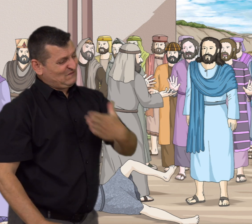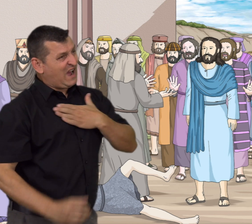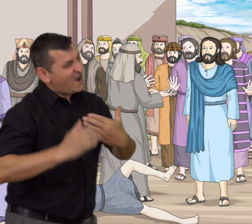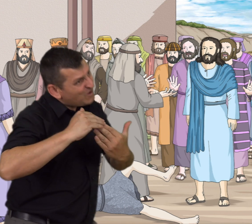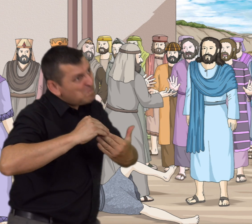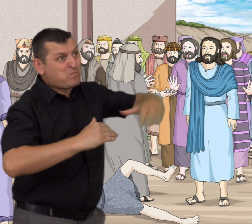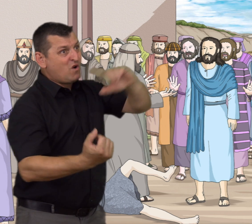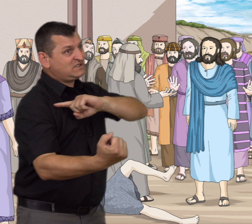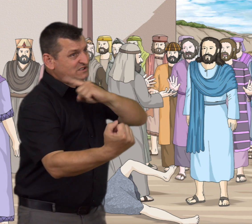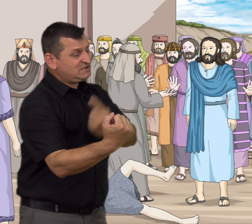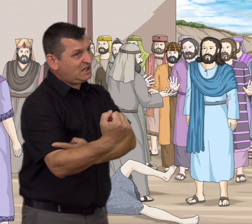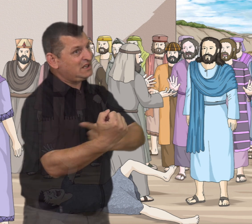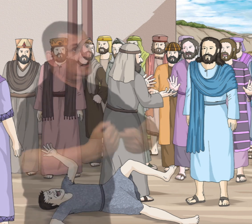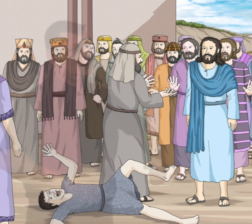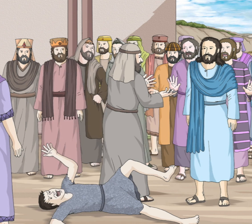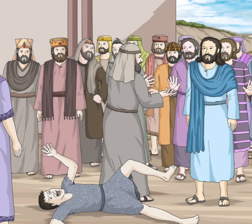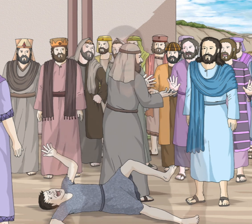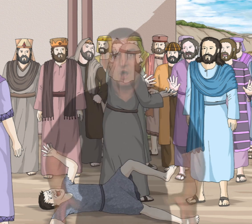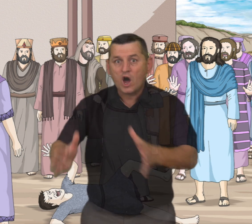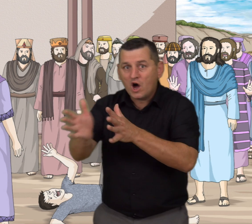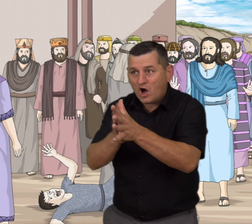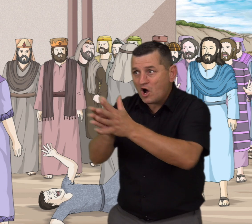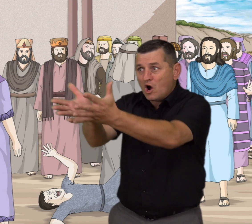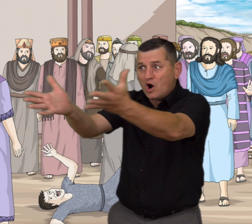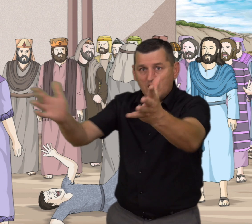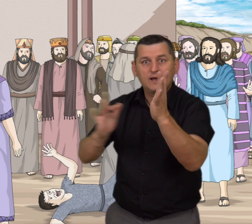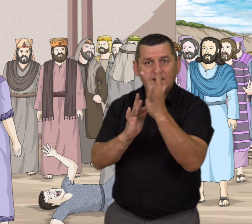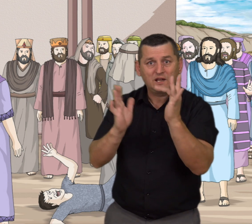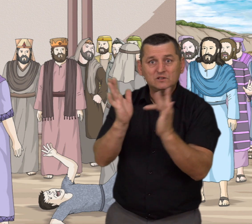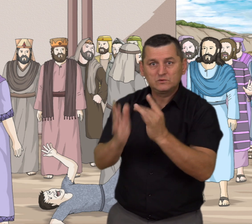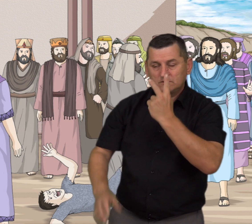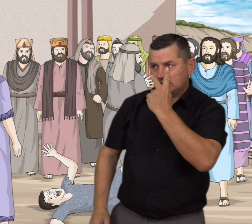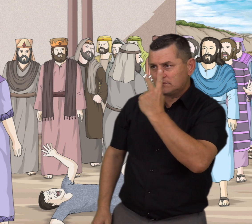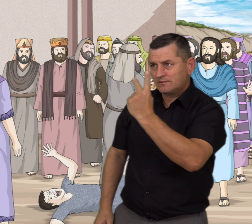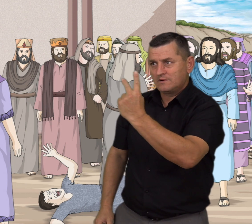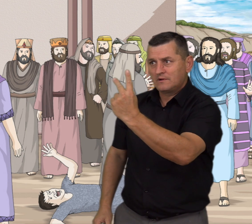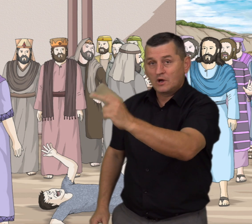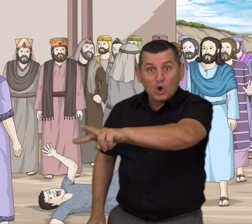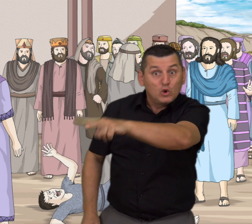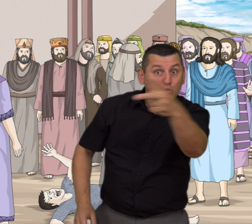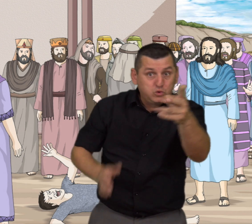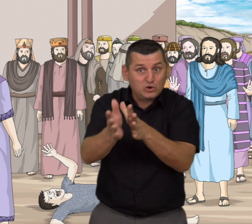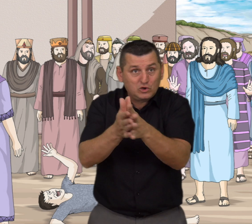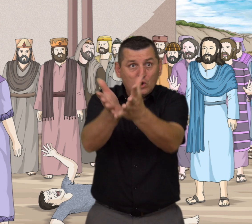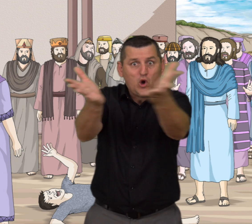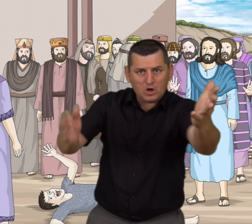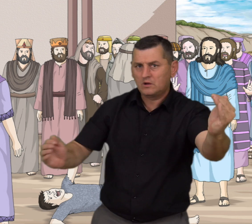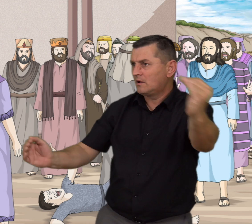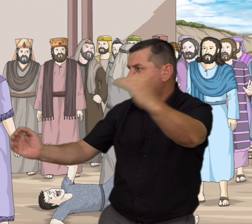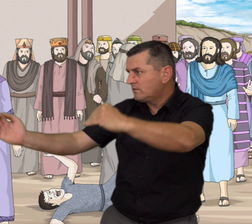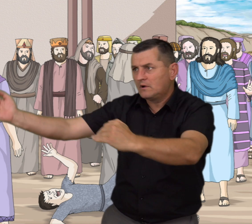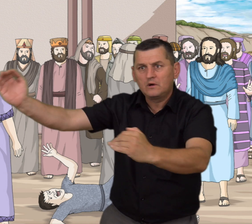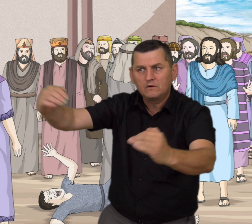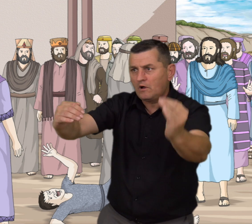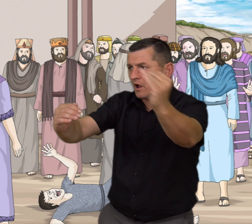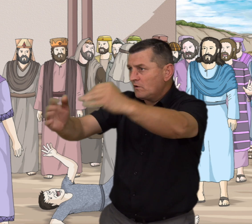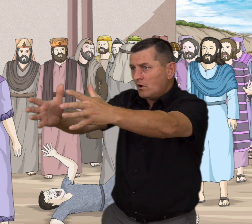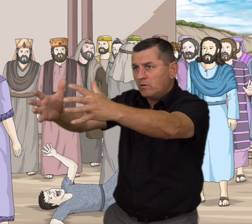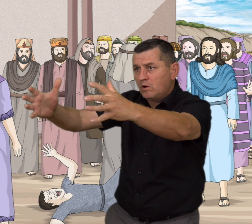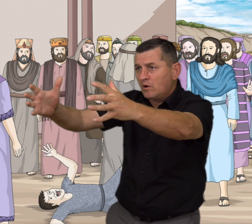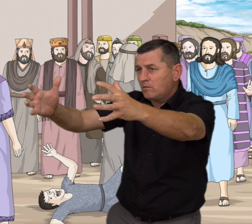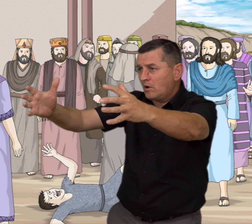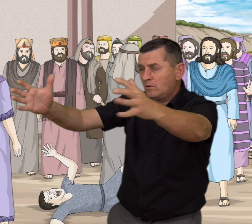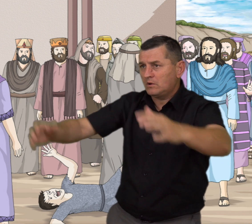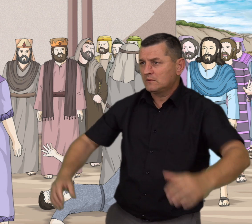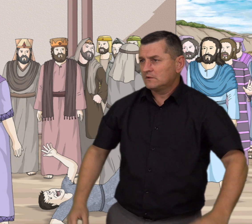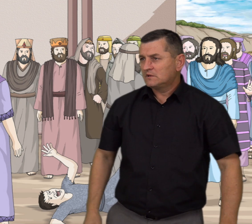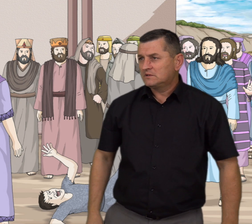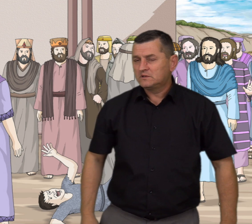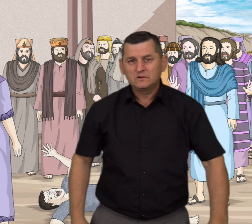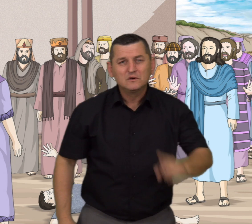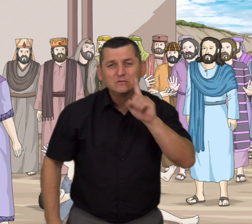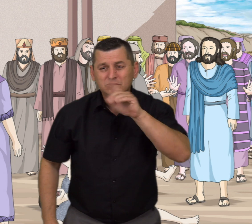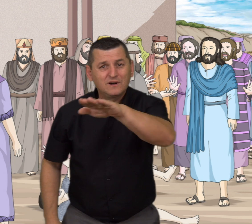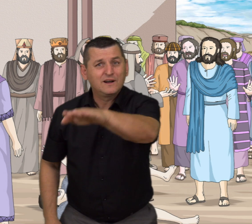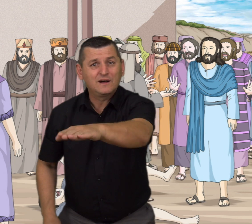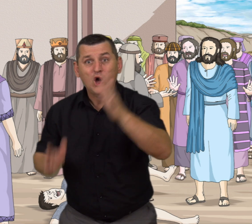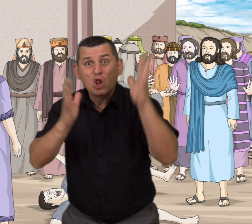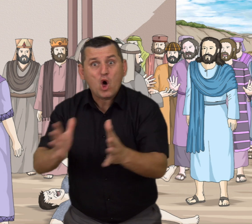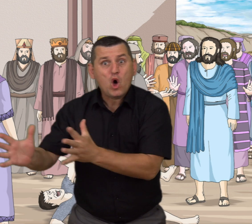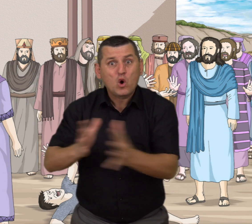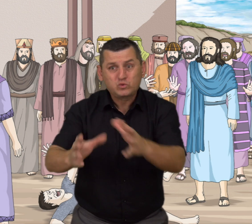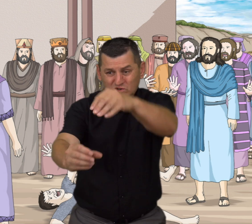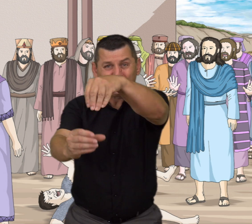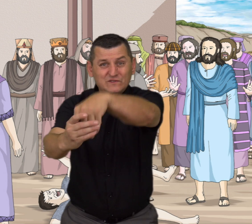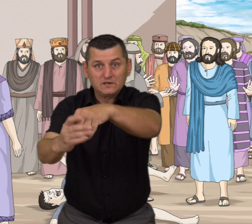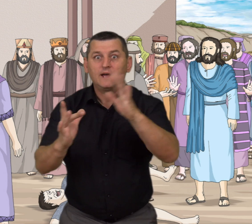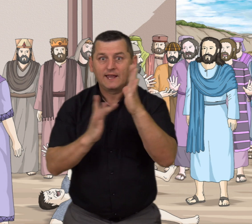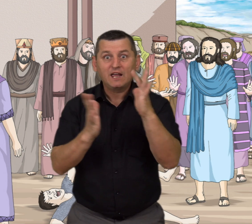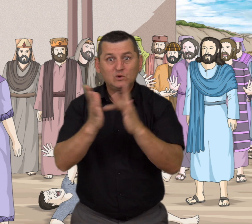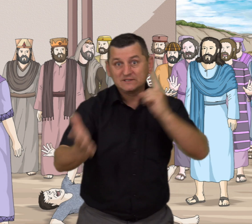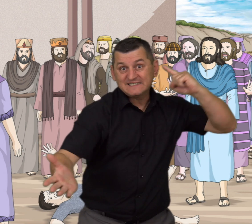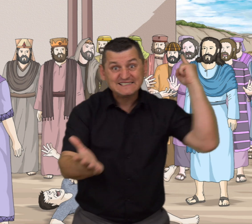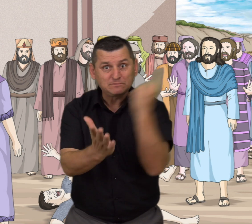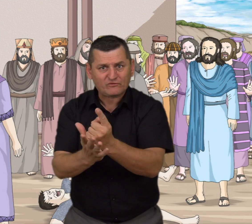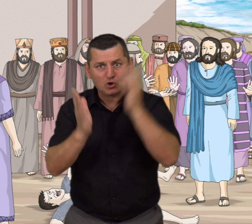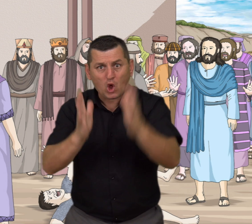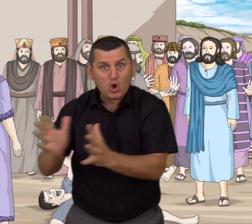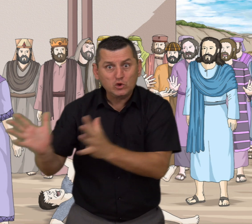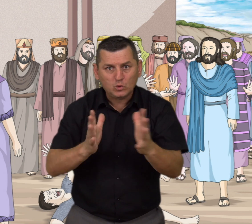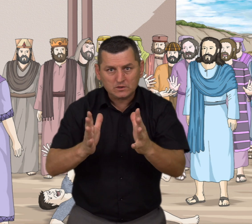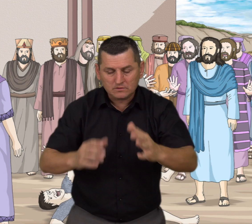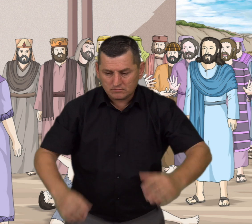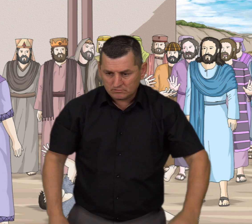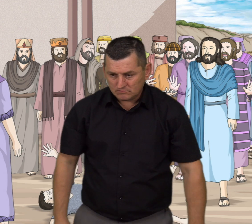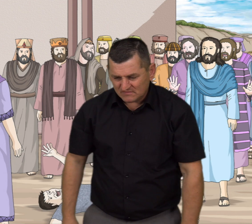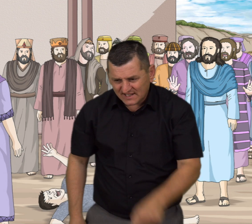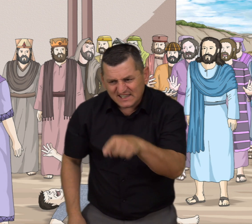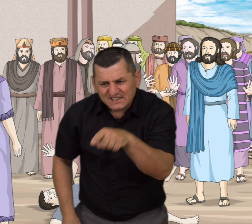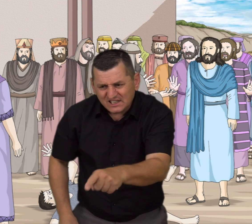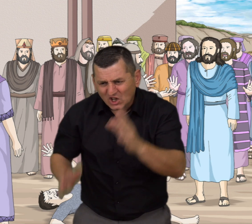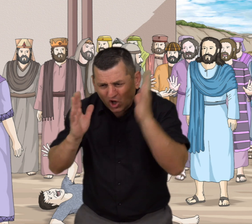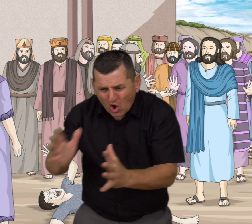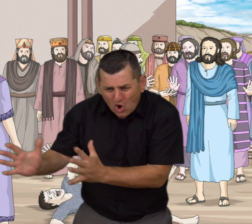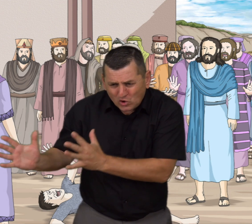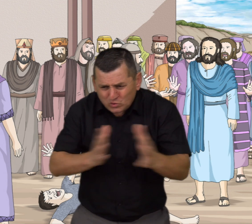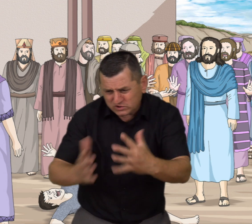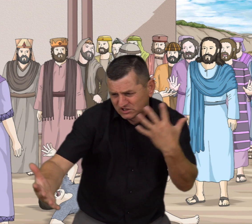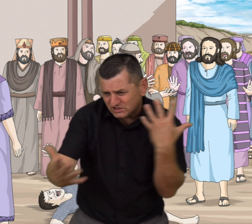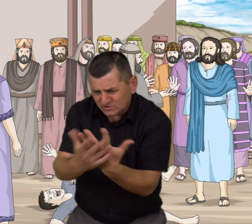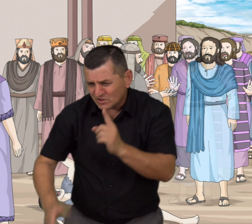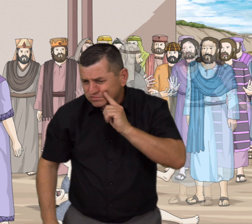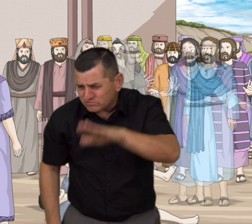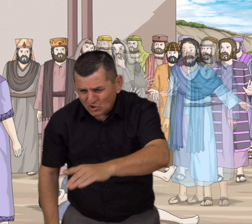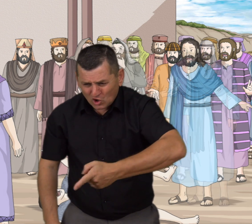When Jesus saw that a crowd had come running, He rebuked the unclean spirit.